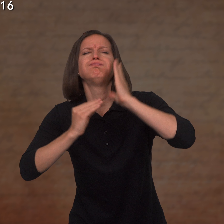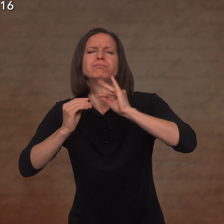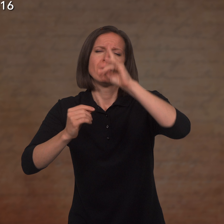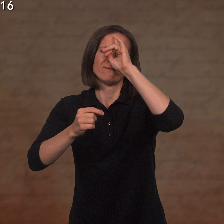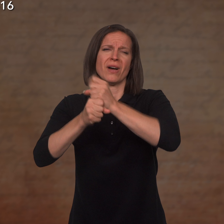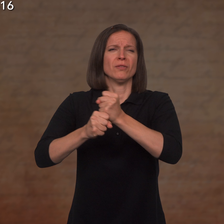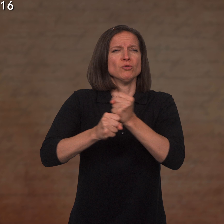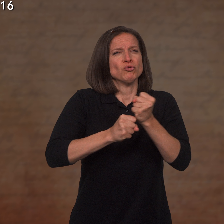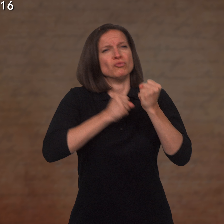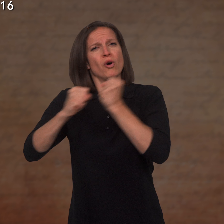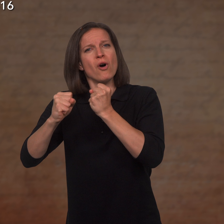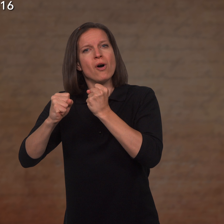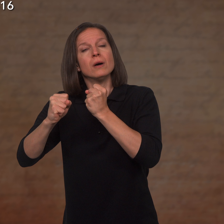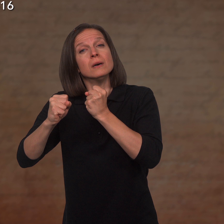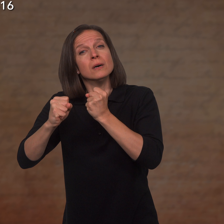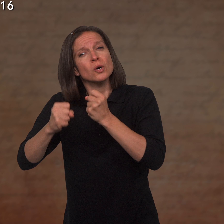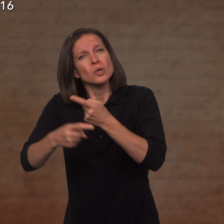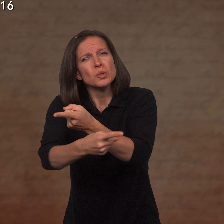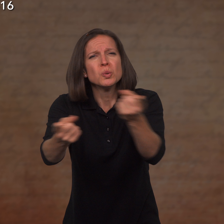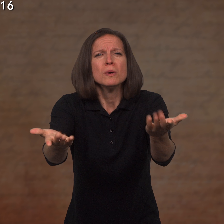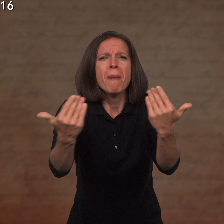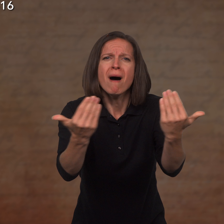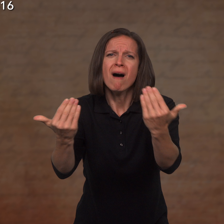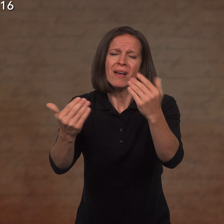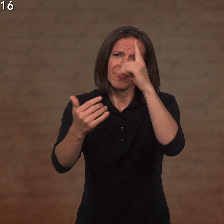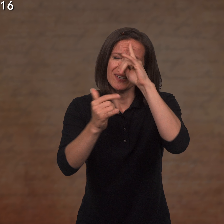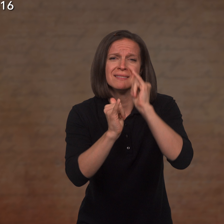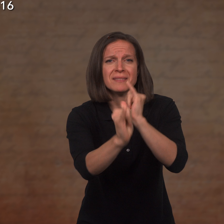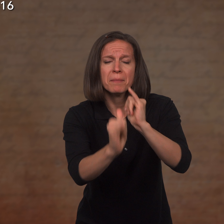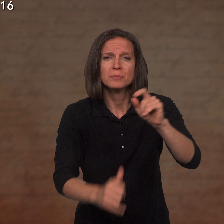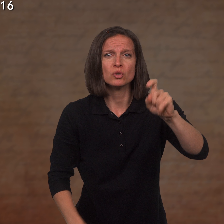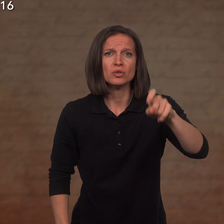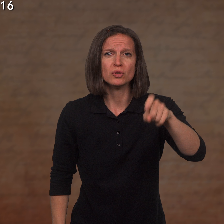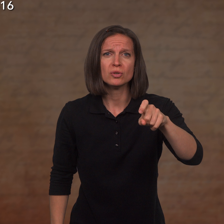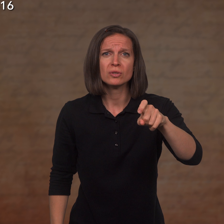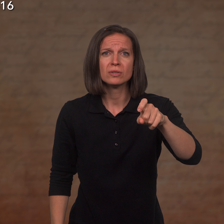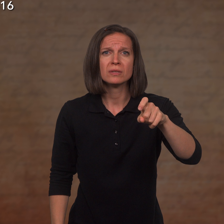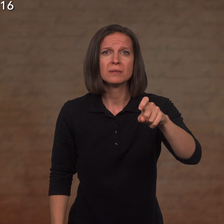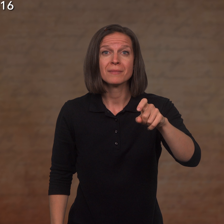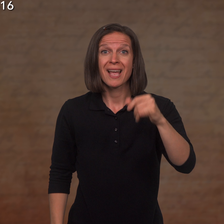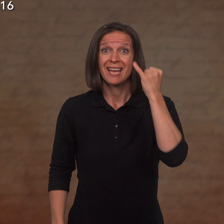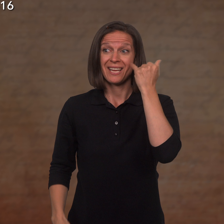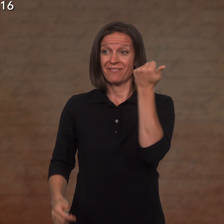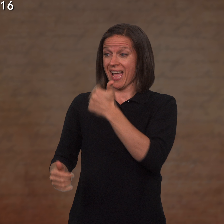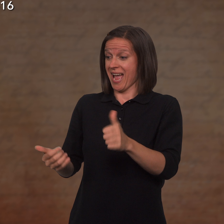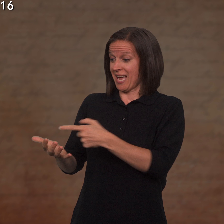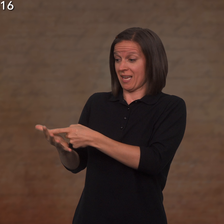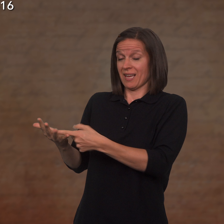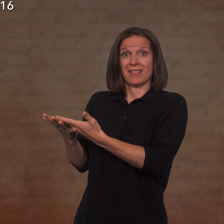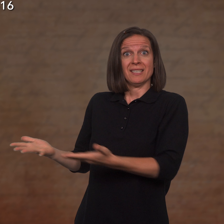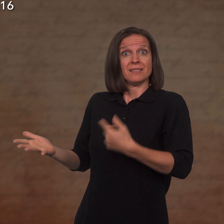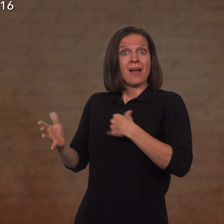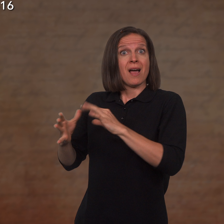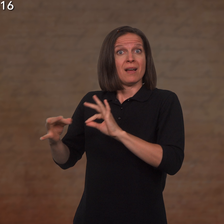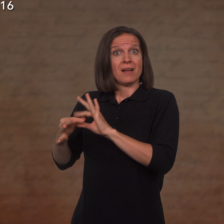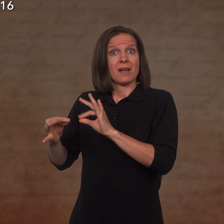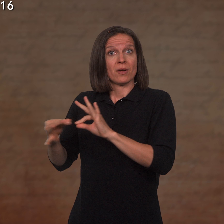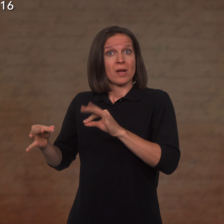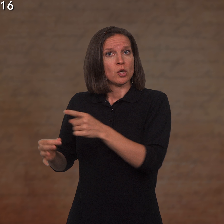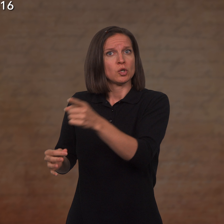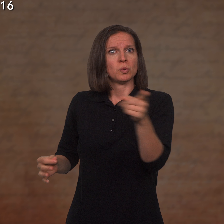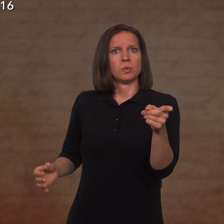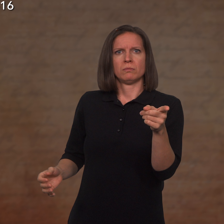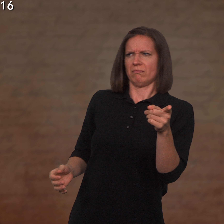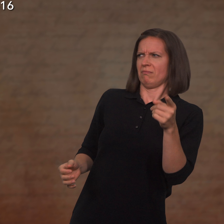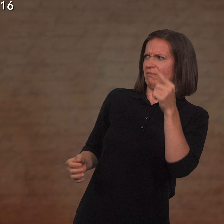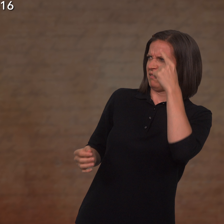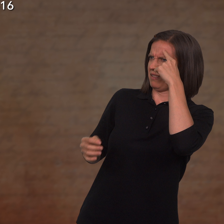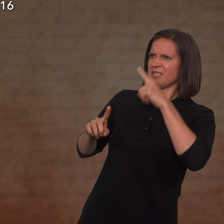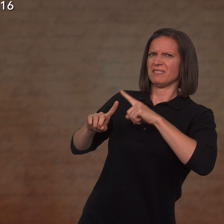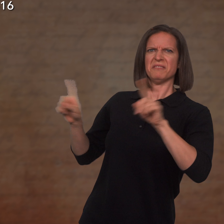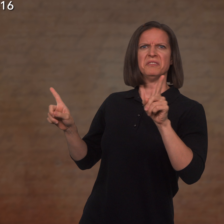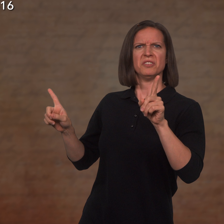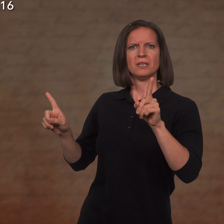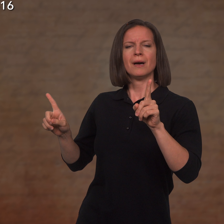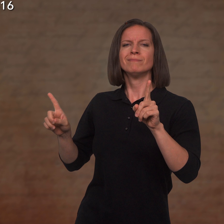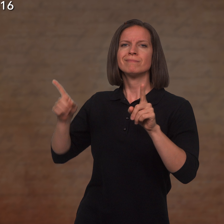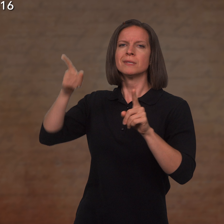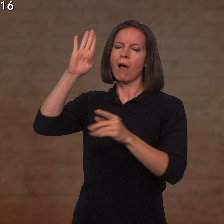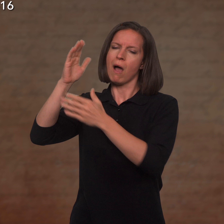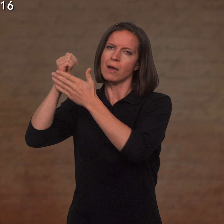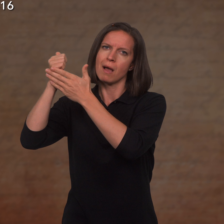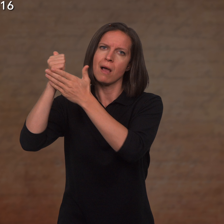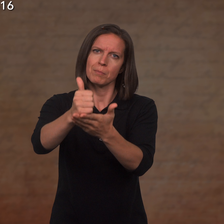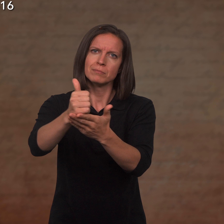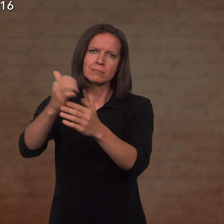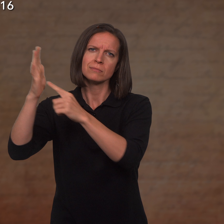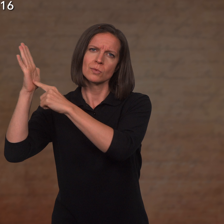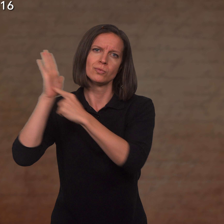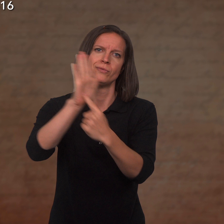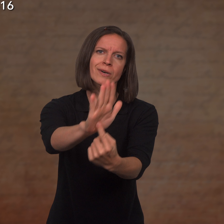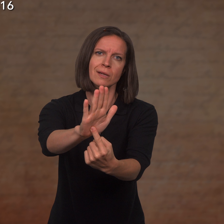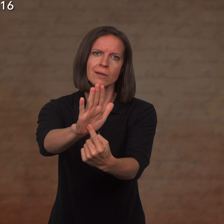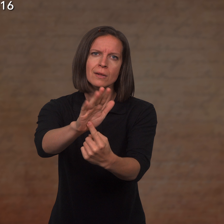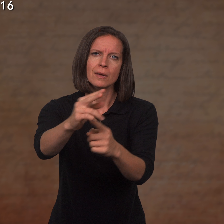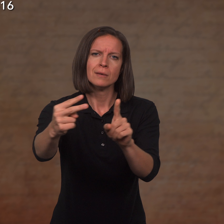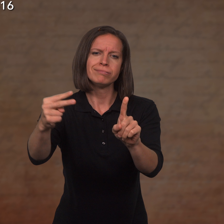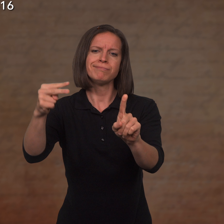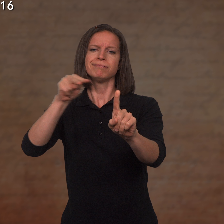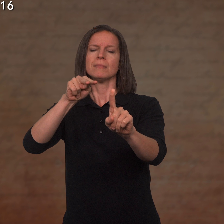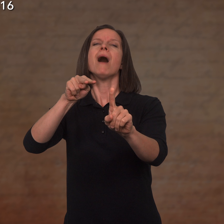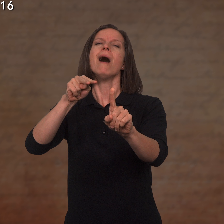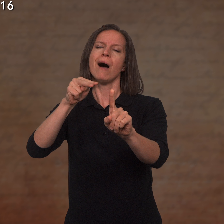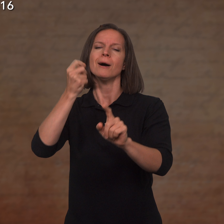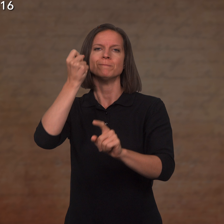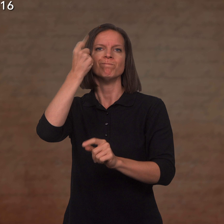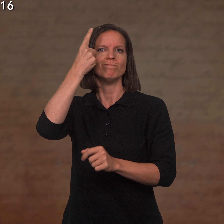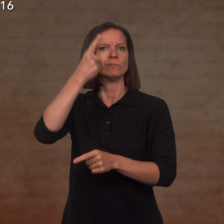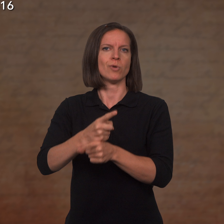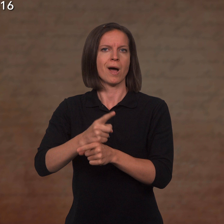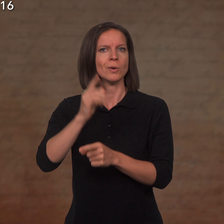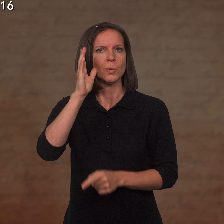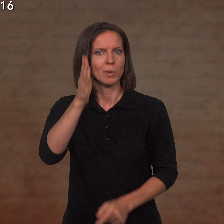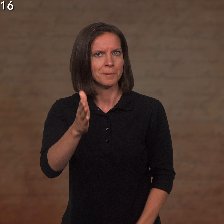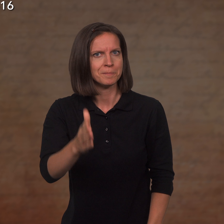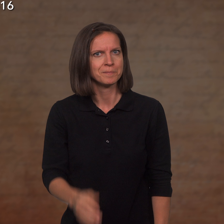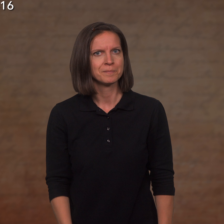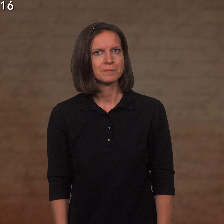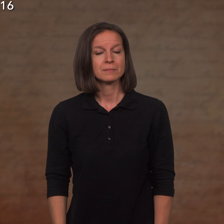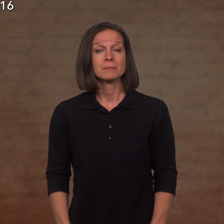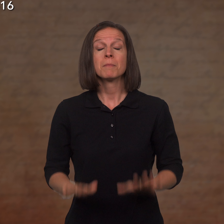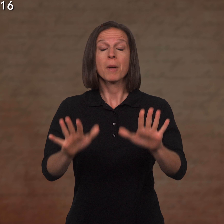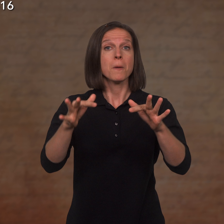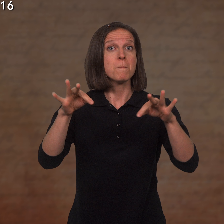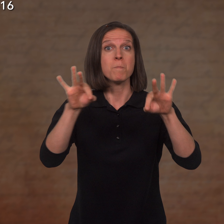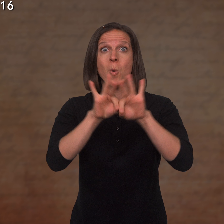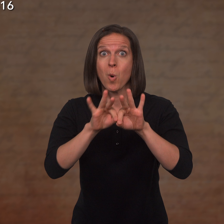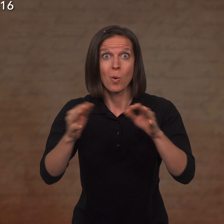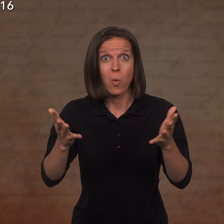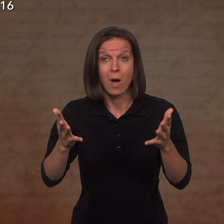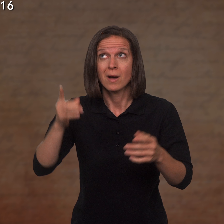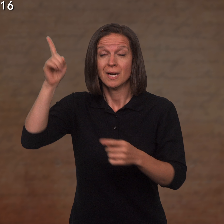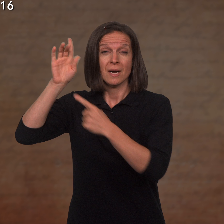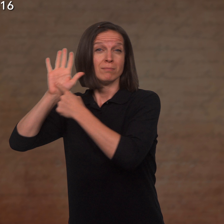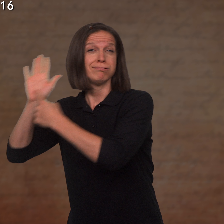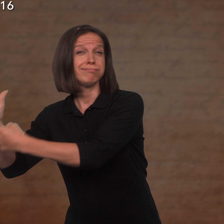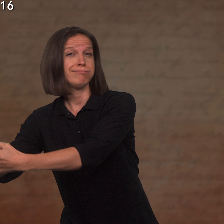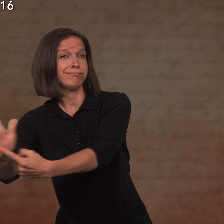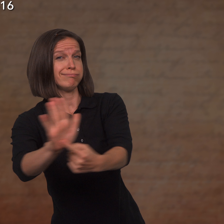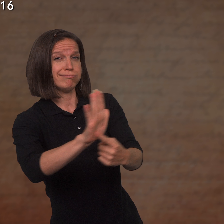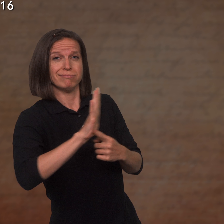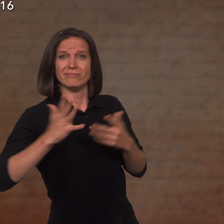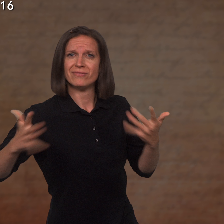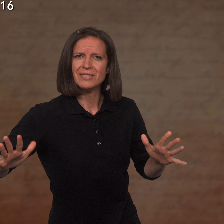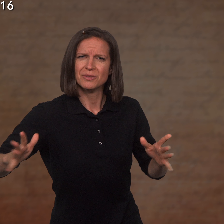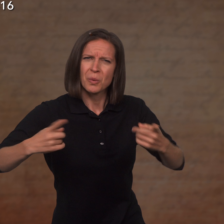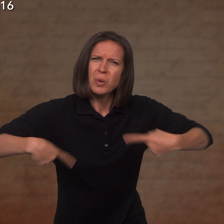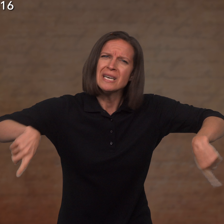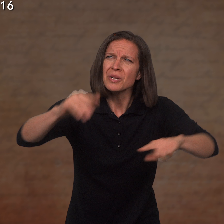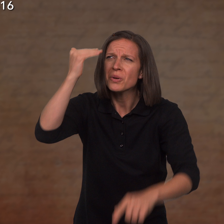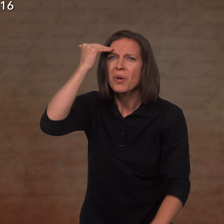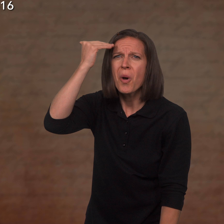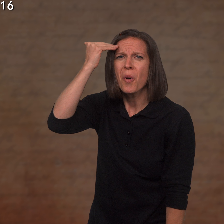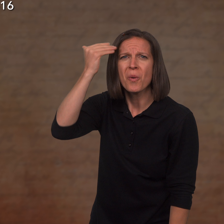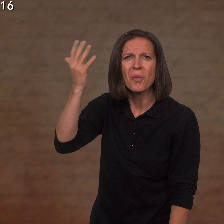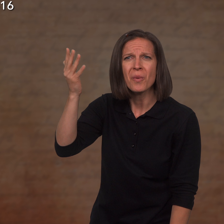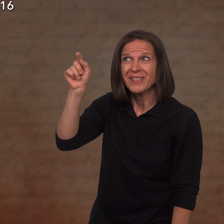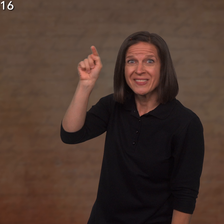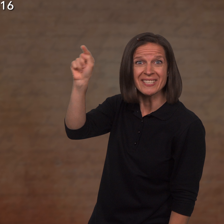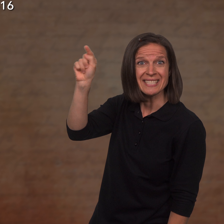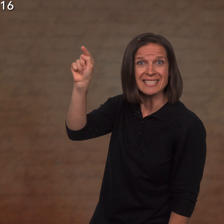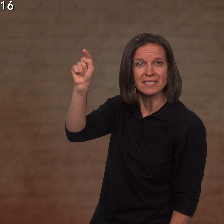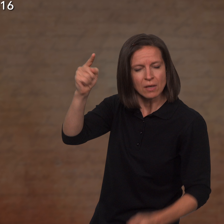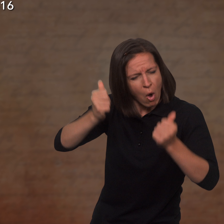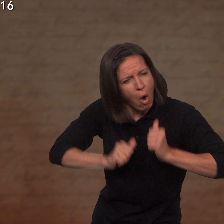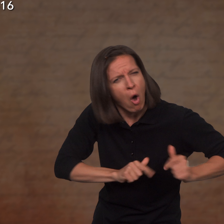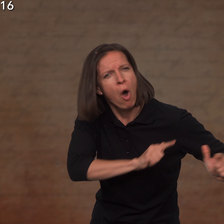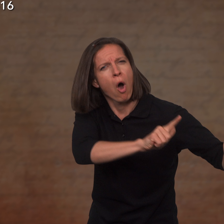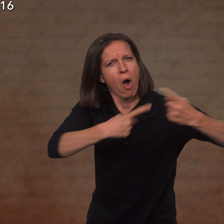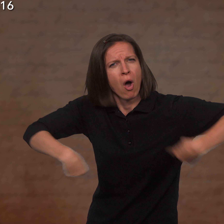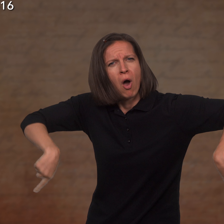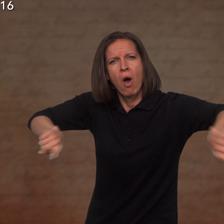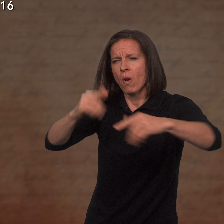And if you think differently about some issue, God will reveal this to you as well.